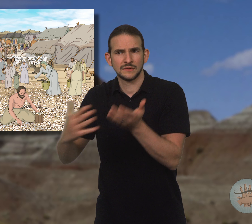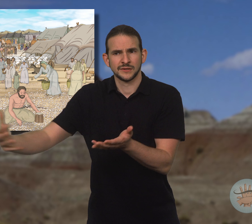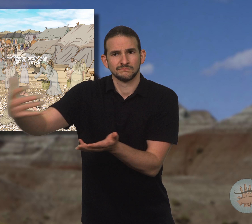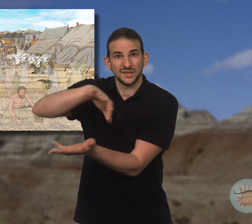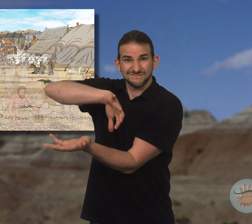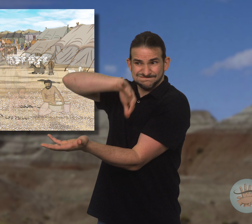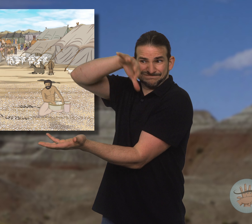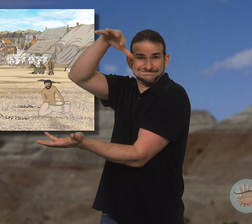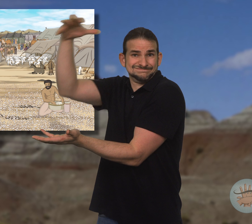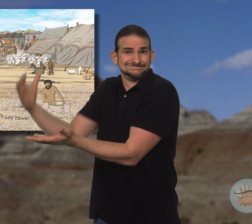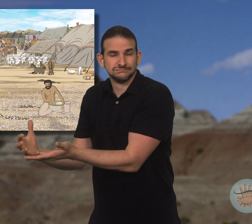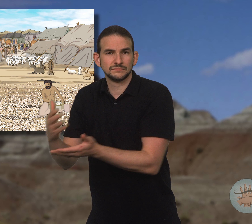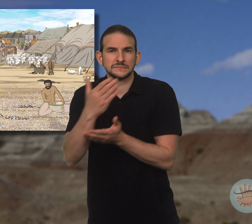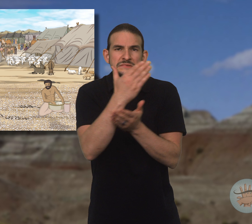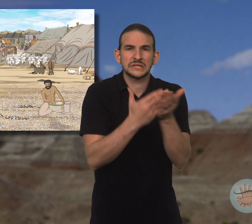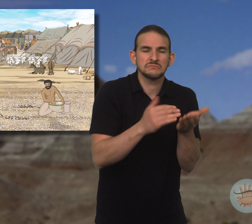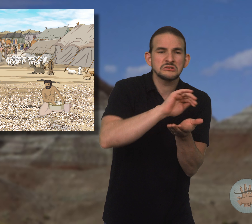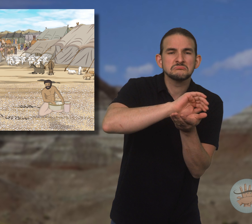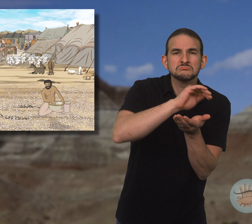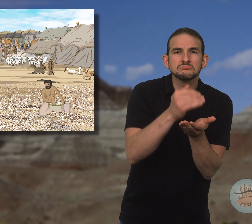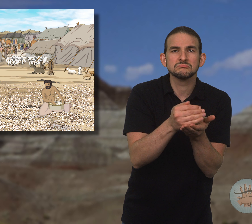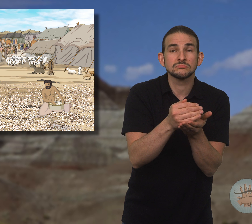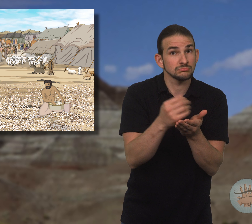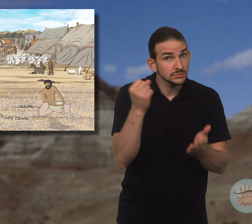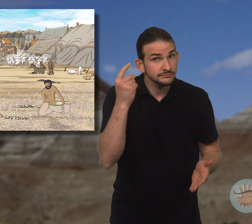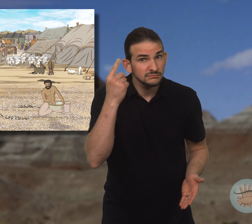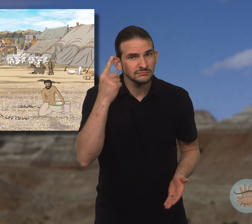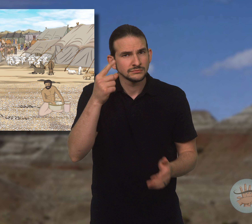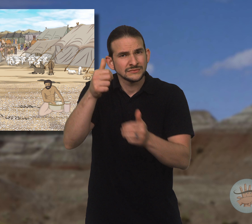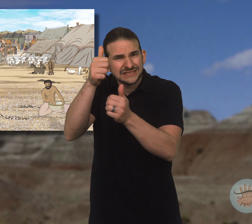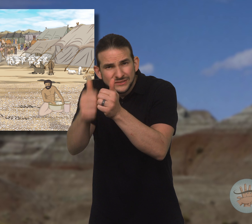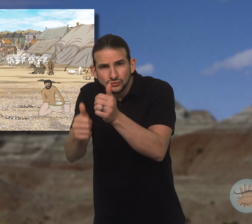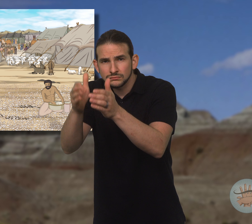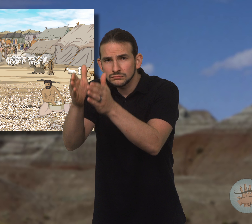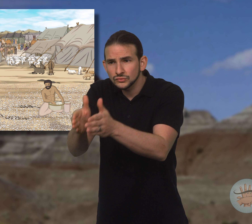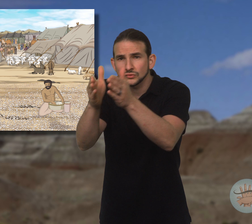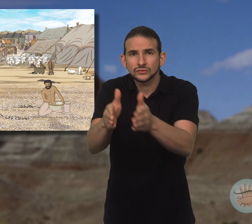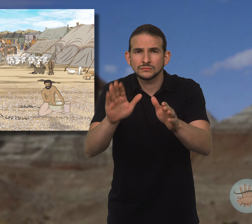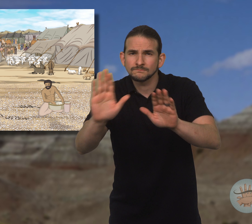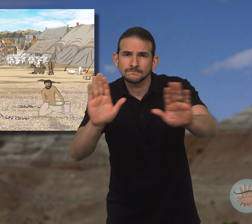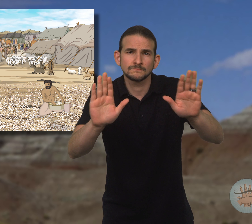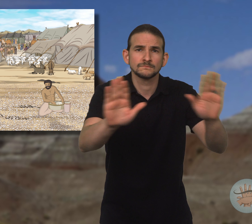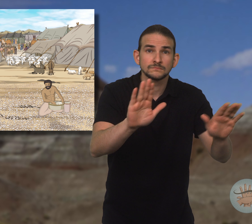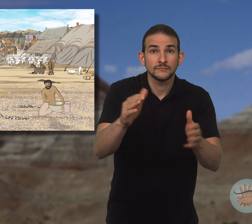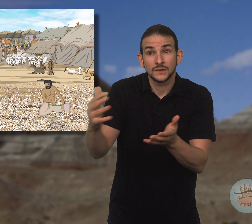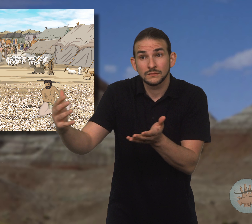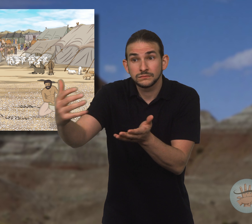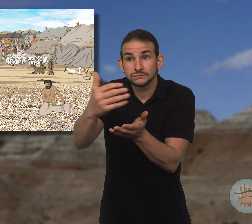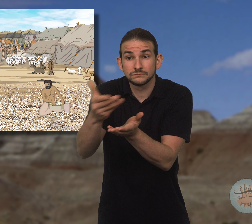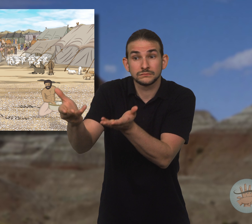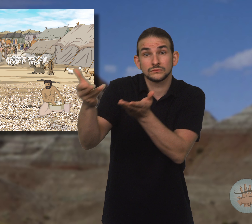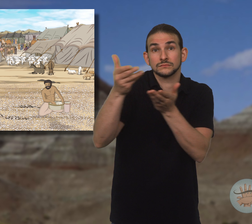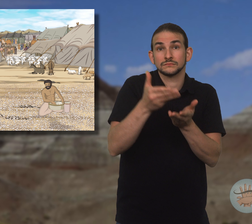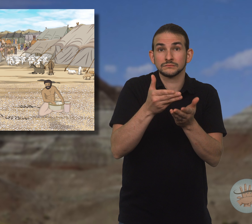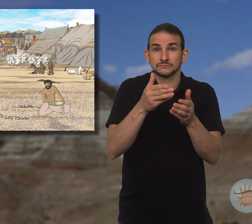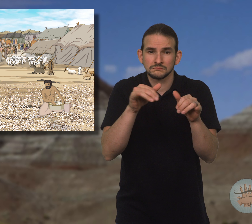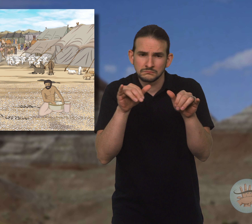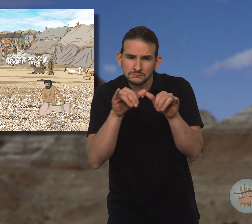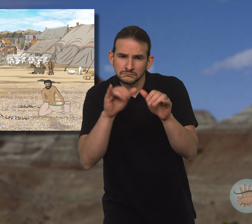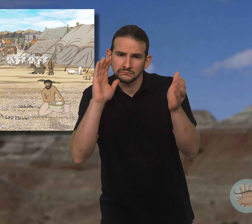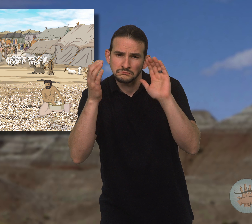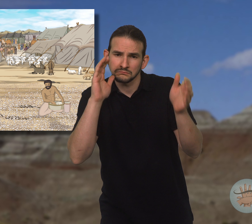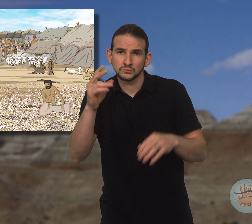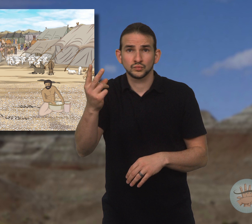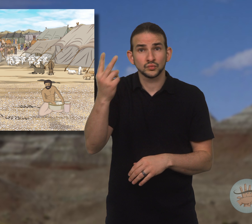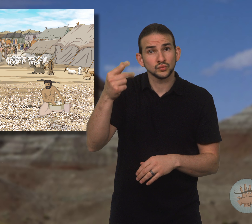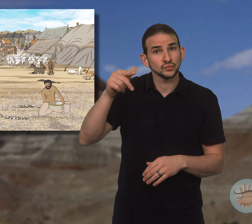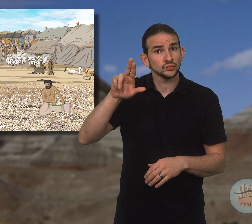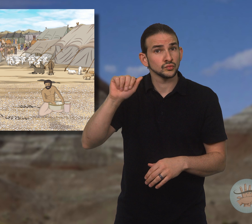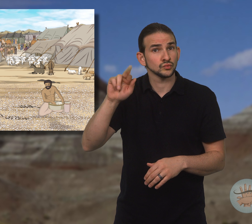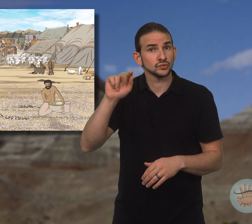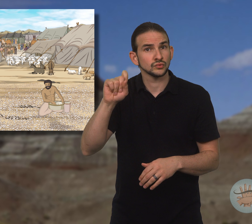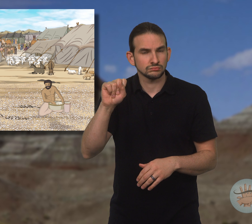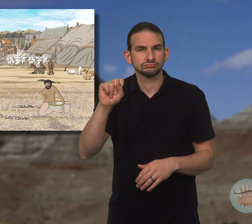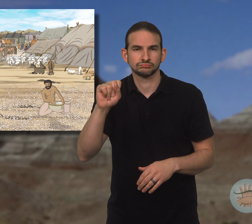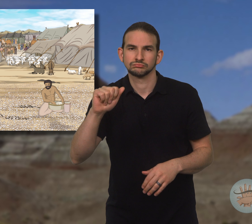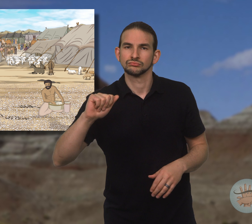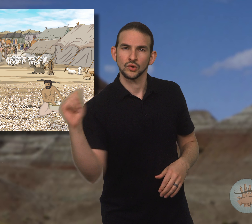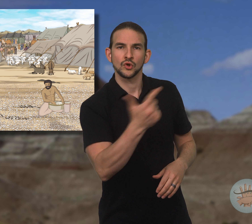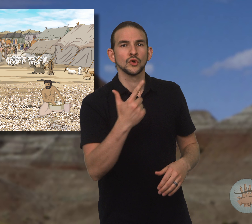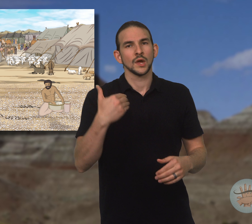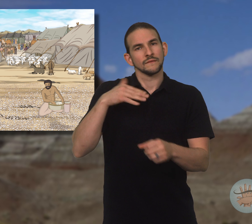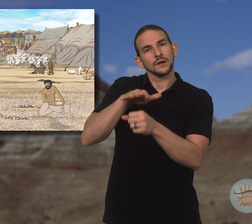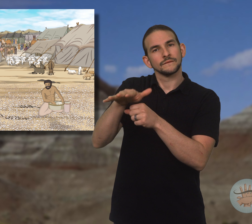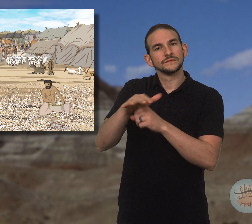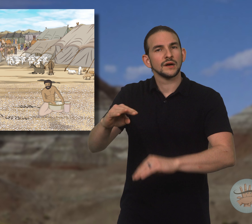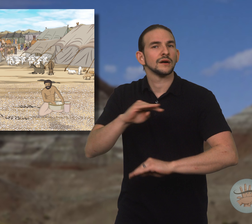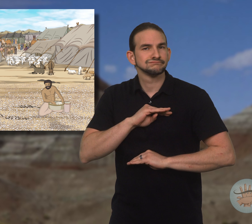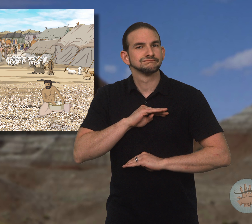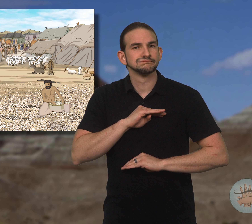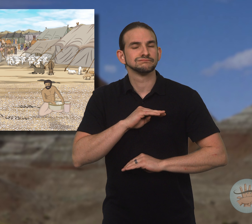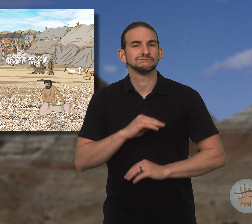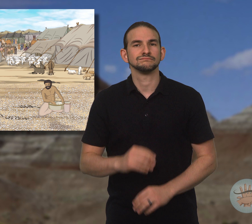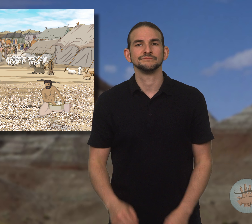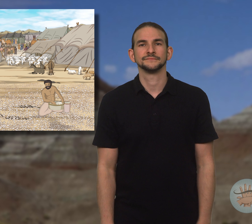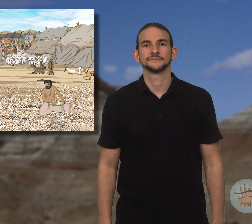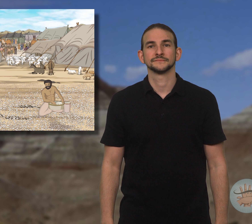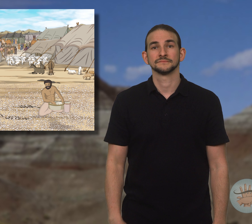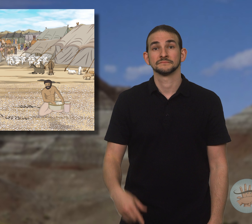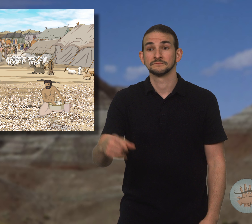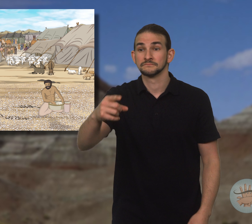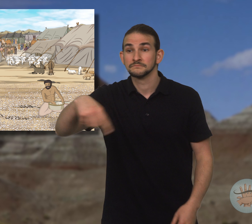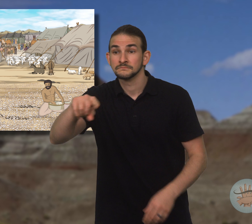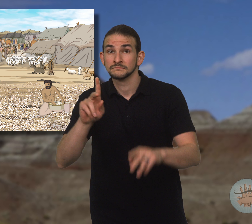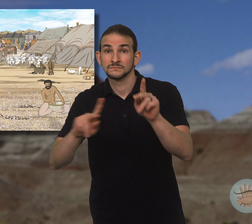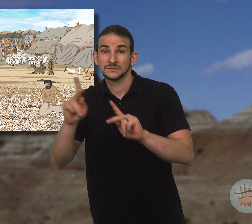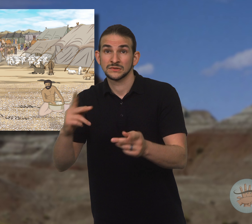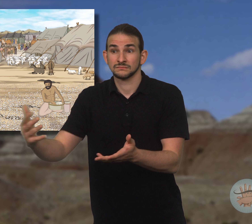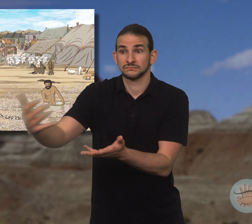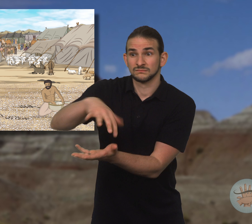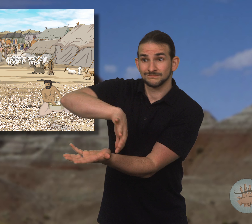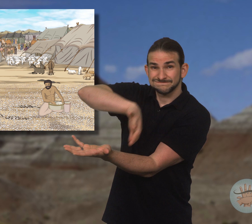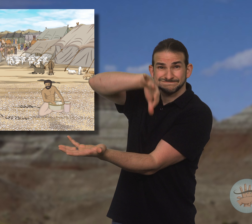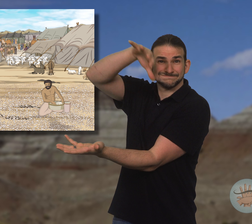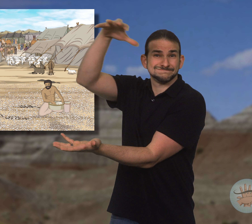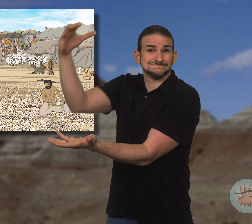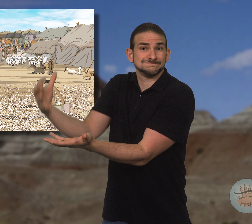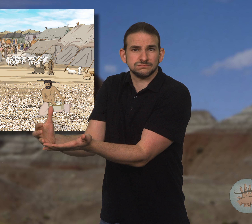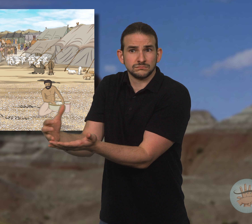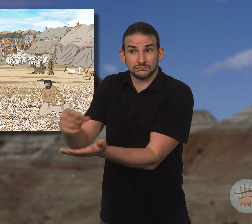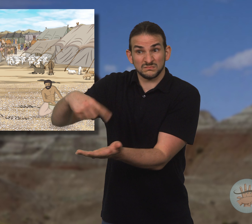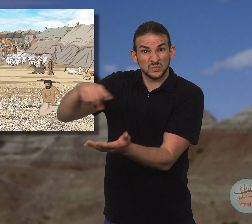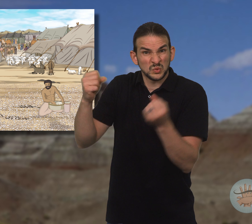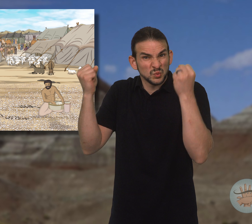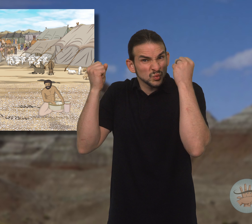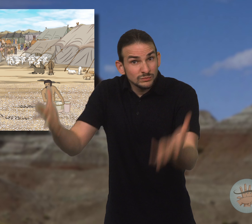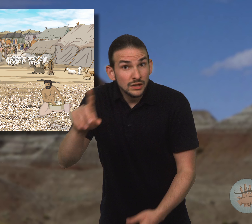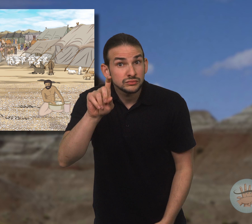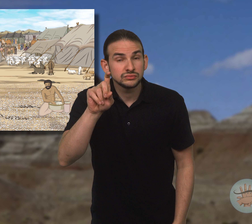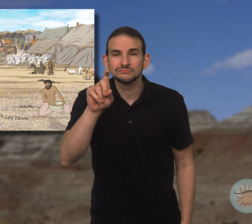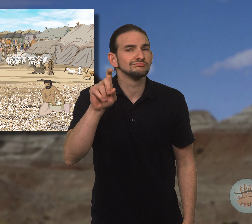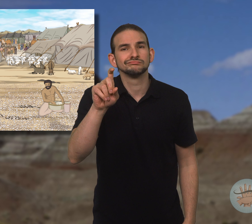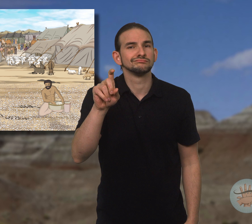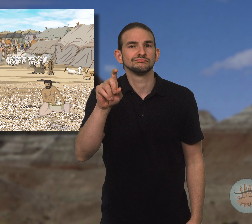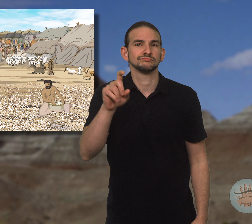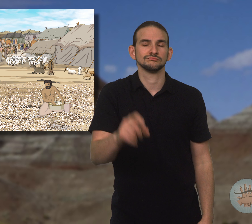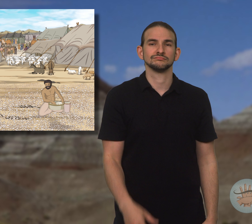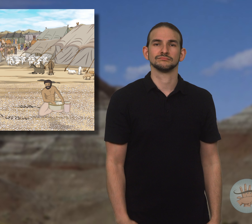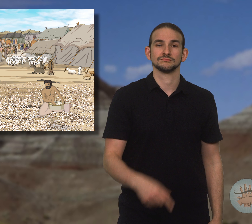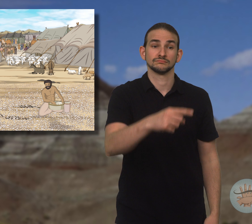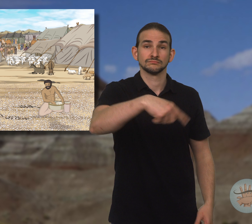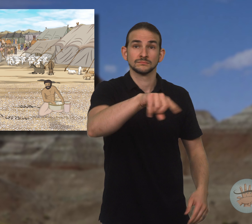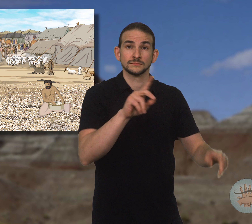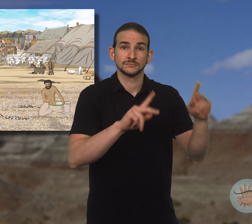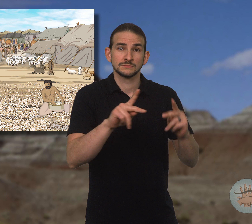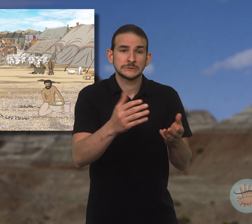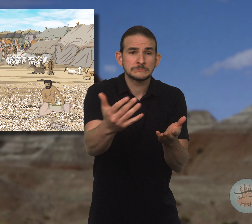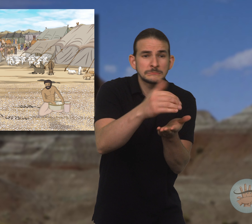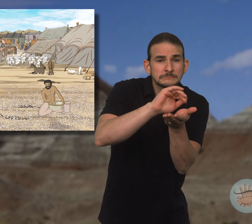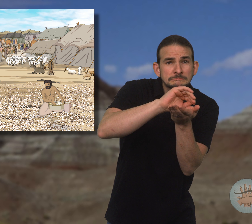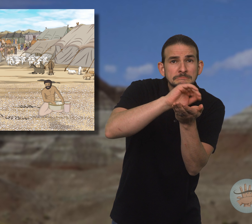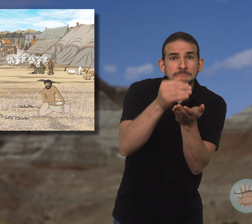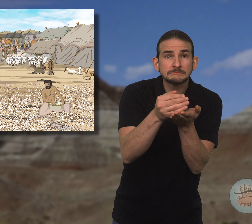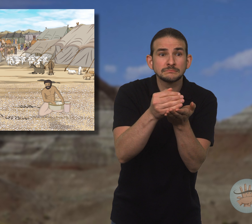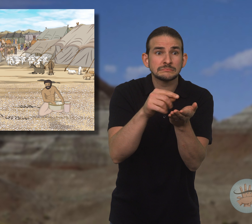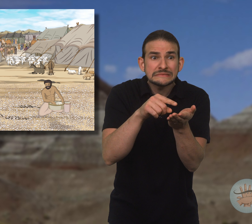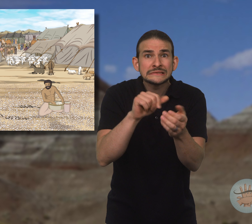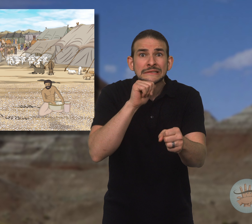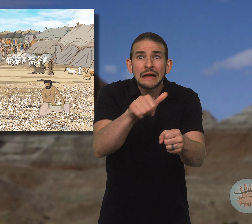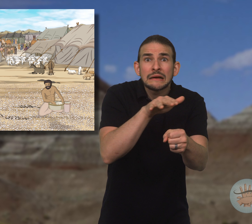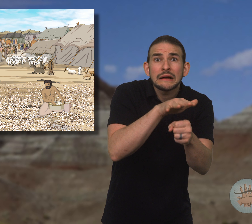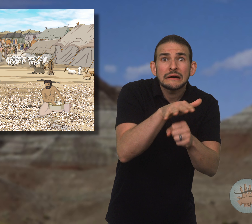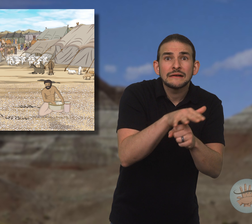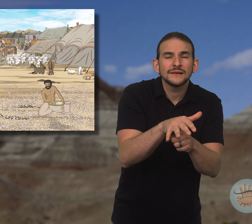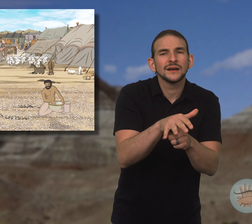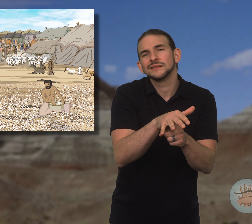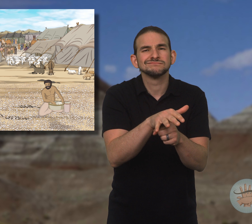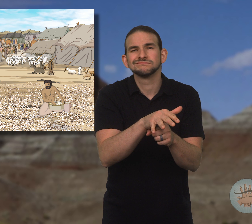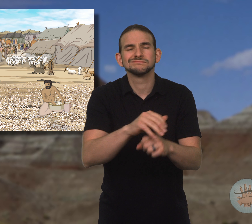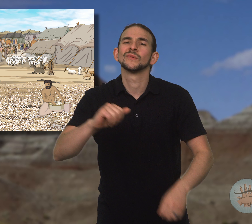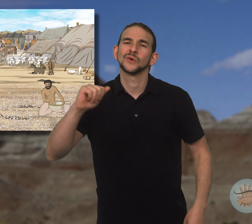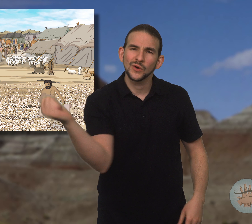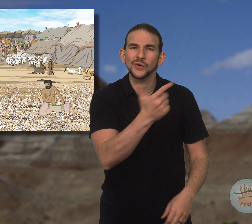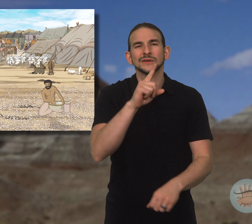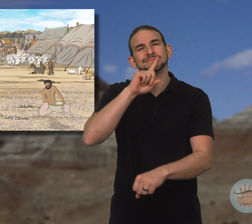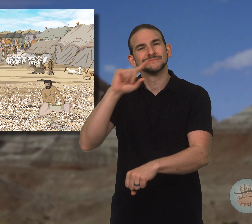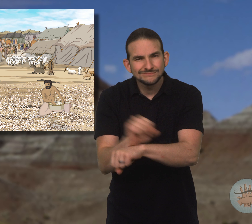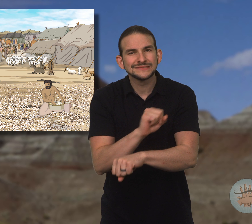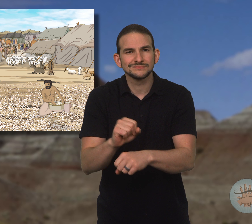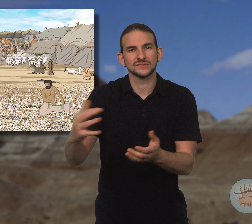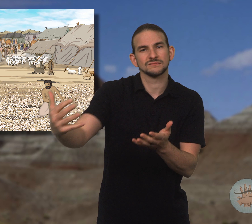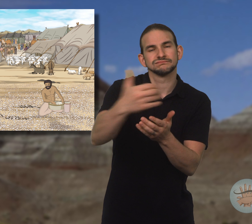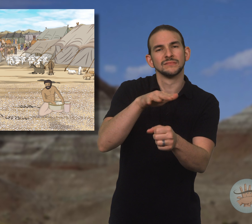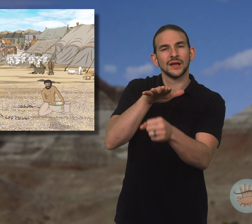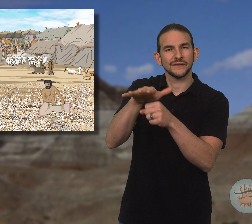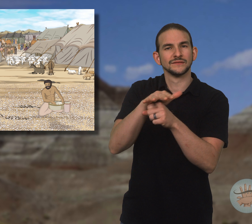When they measured it by the omer, he who gathered much had no excess, and he who gathered little had no shortfall.